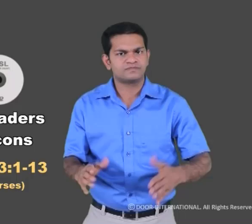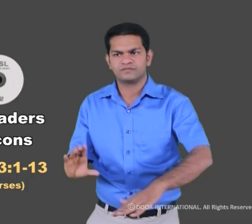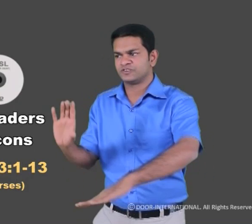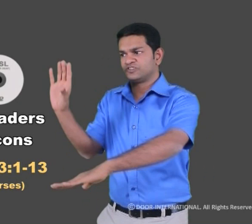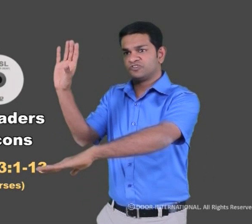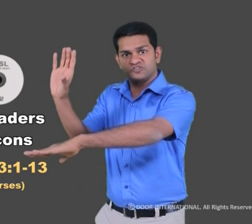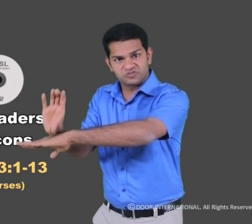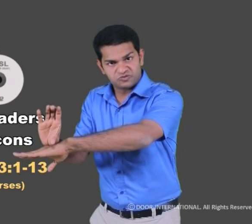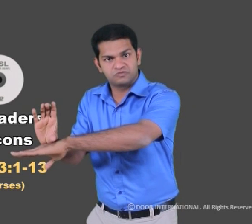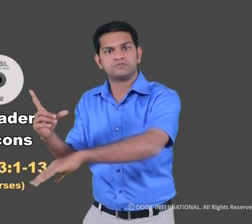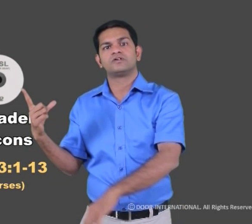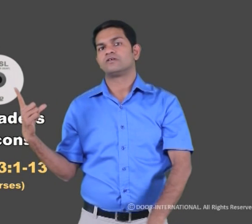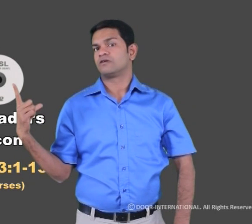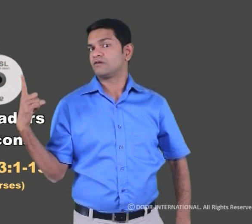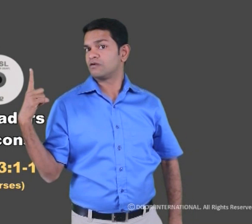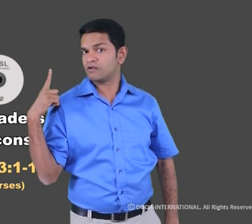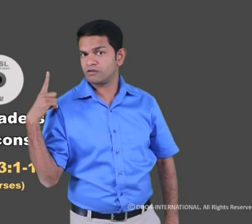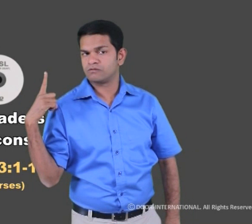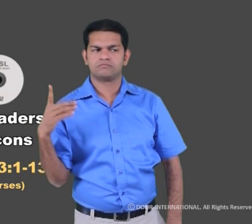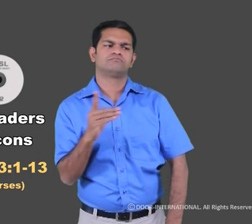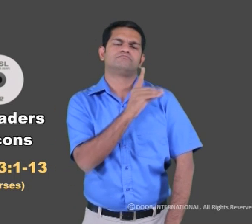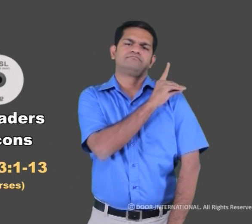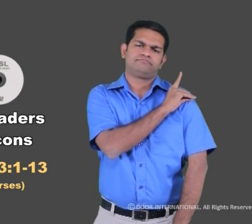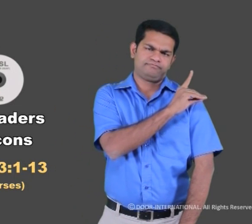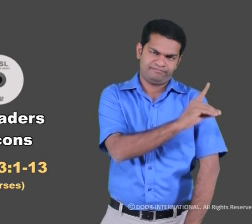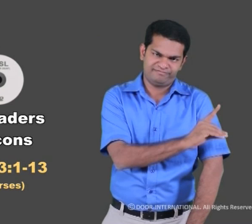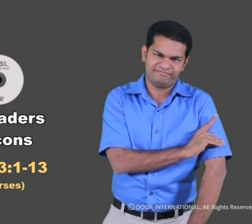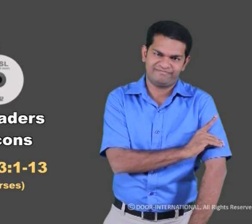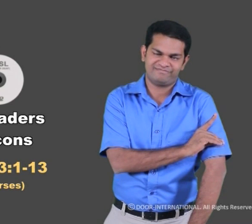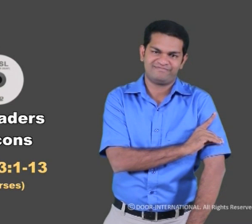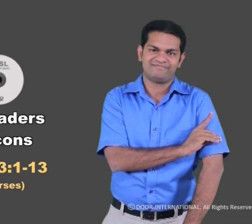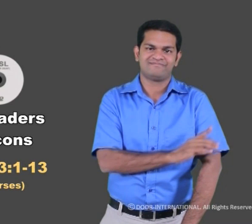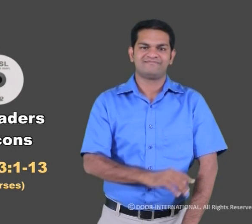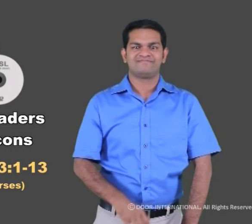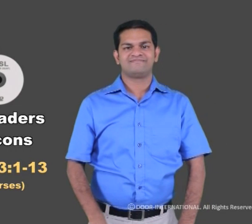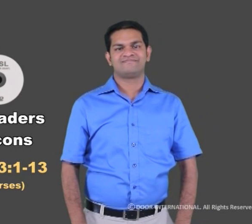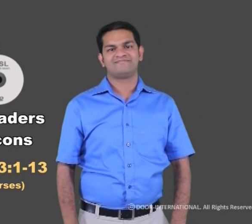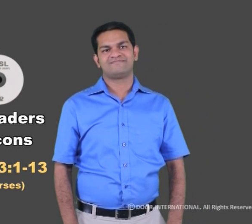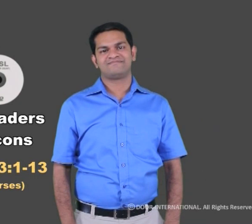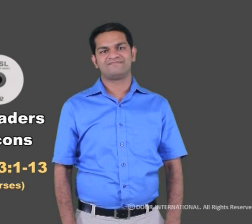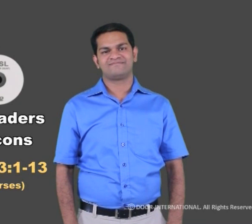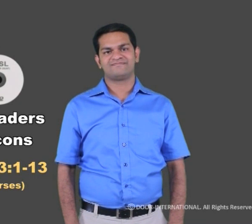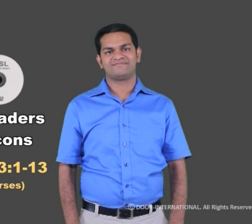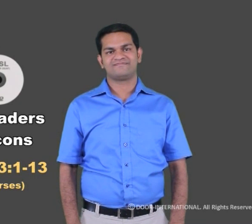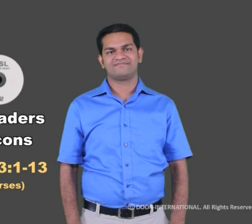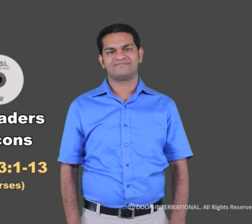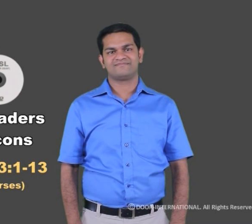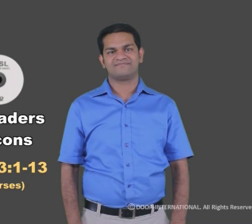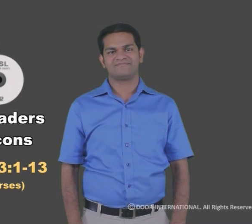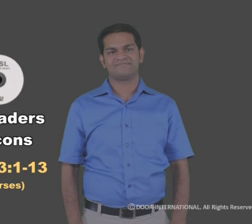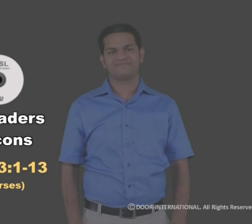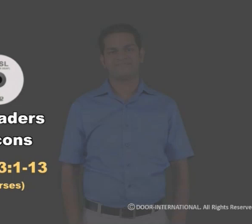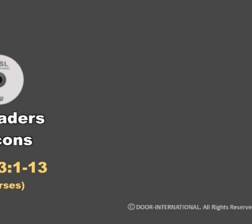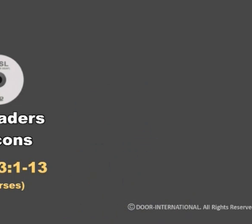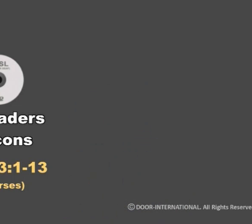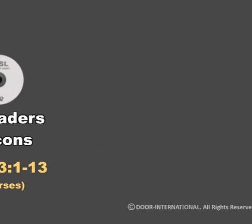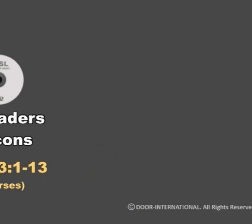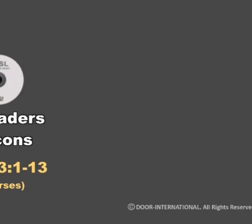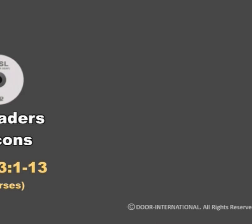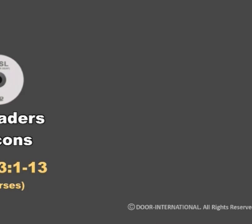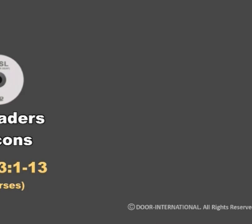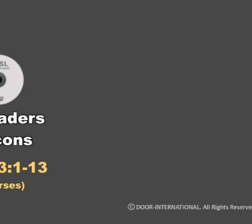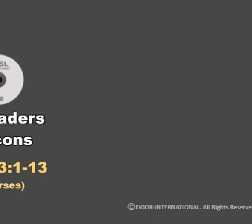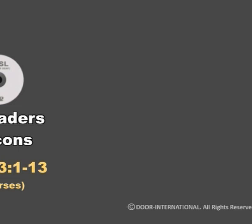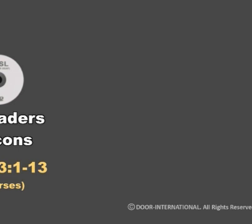Church leaders and the deacons